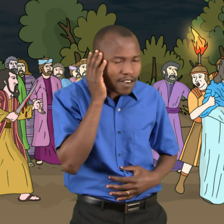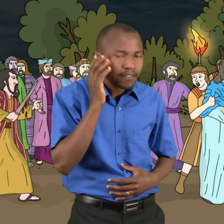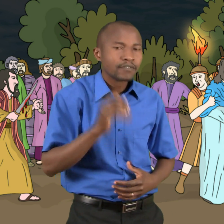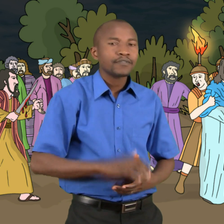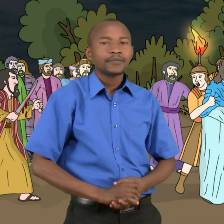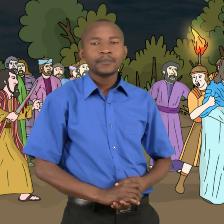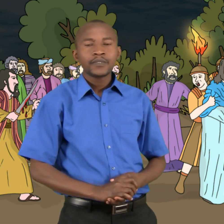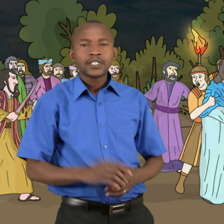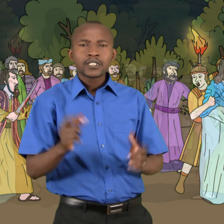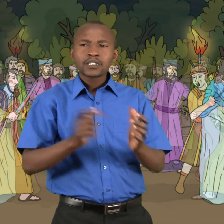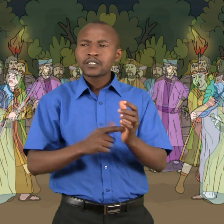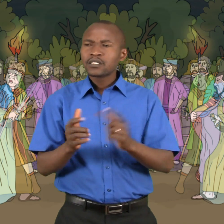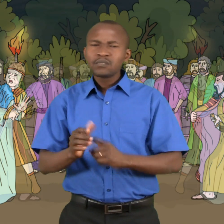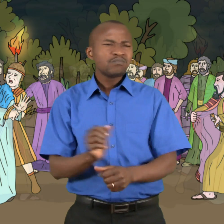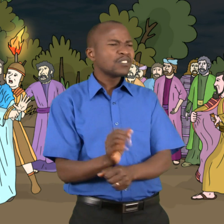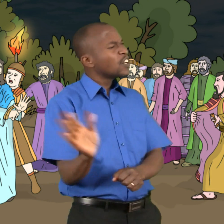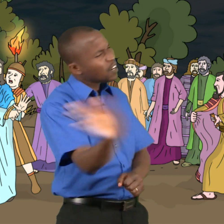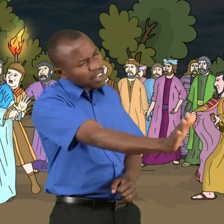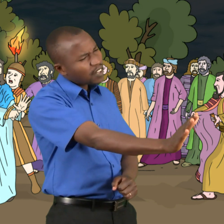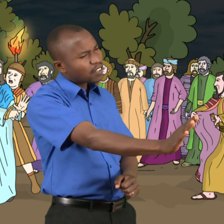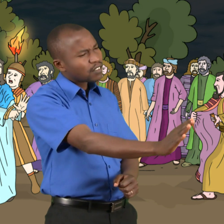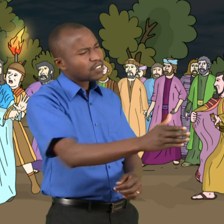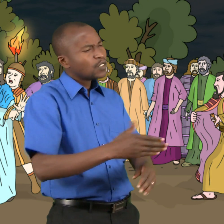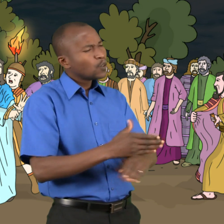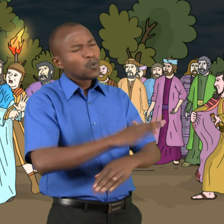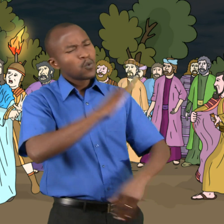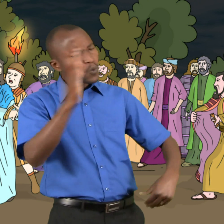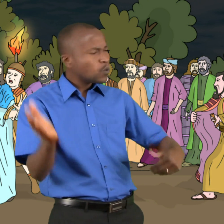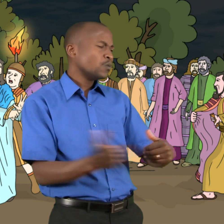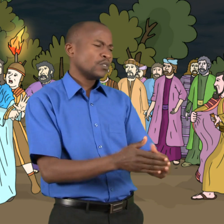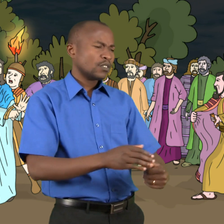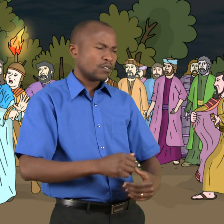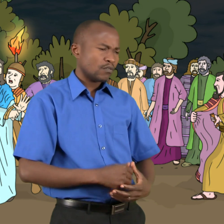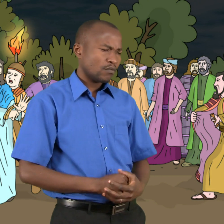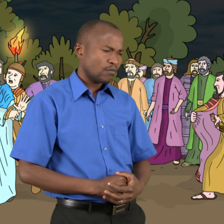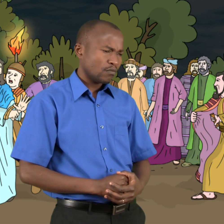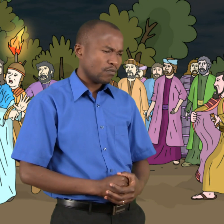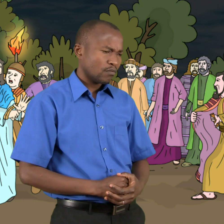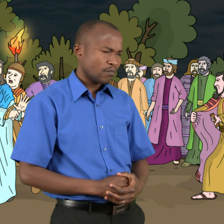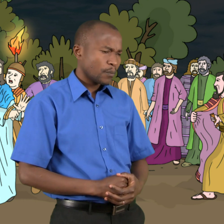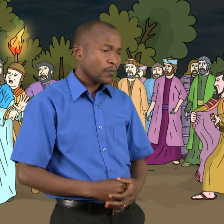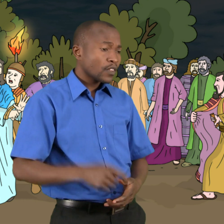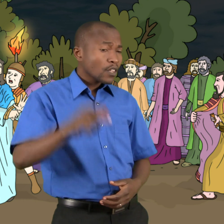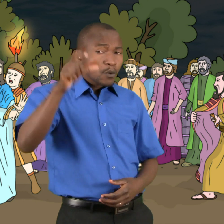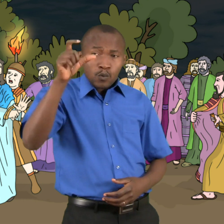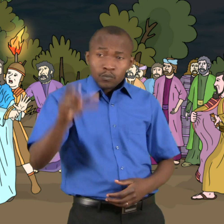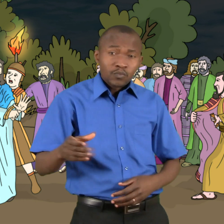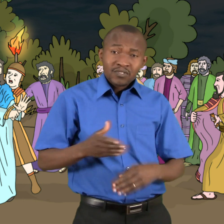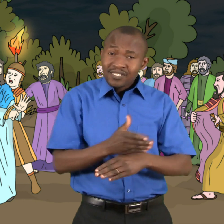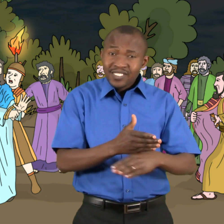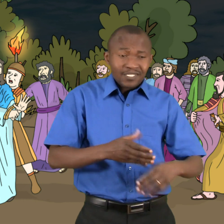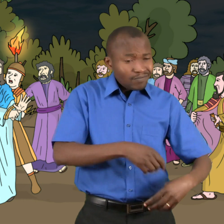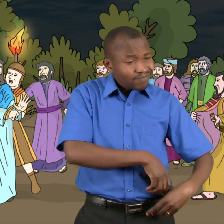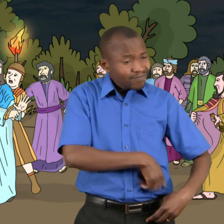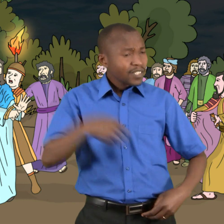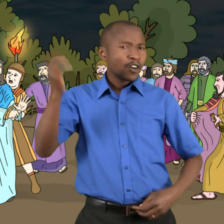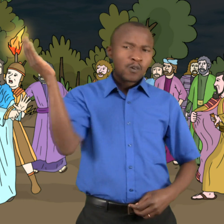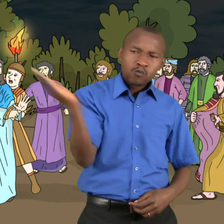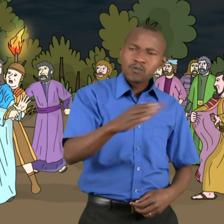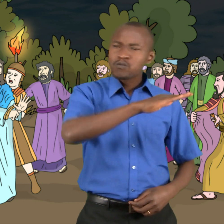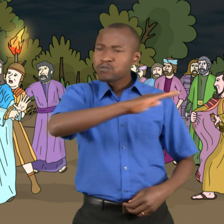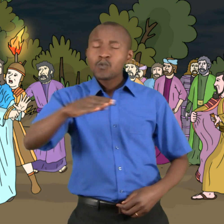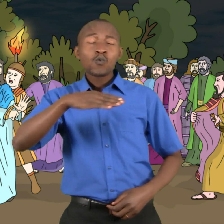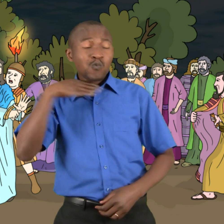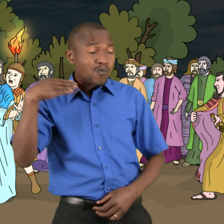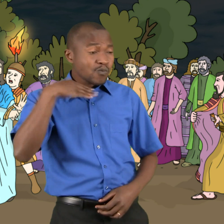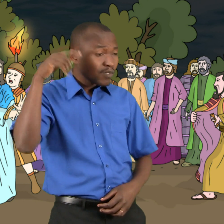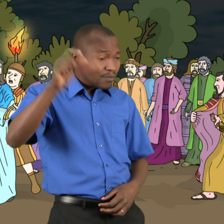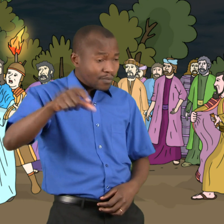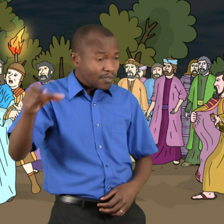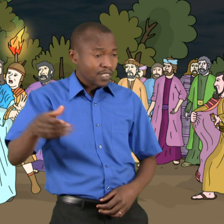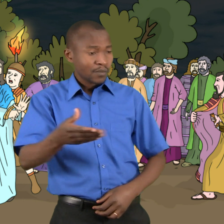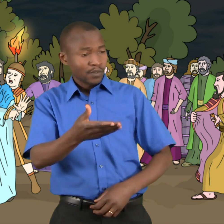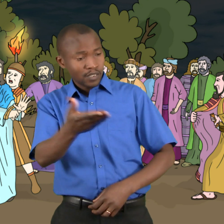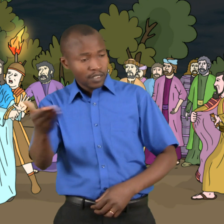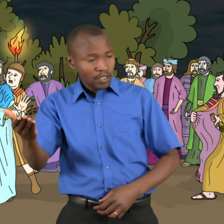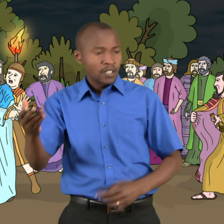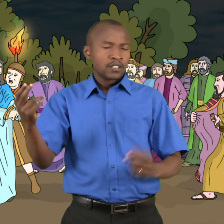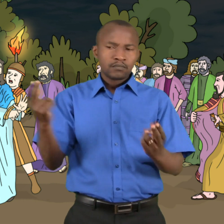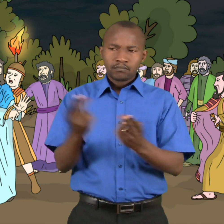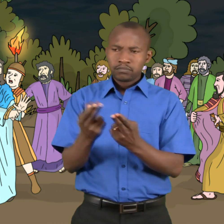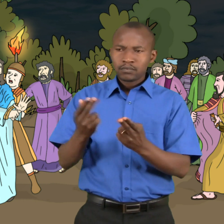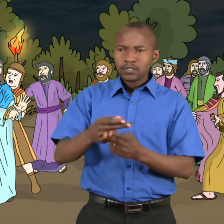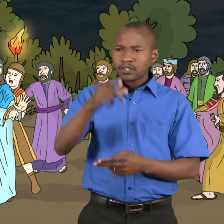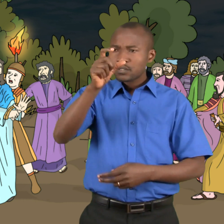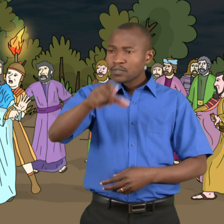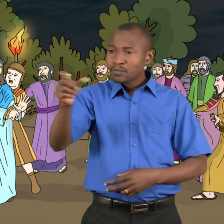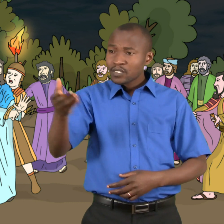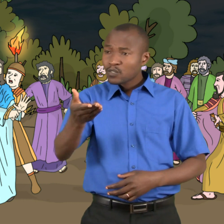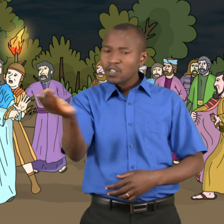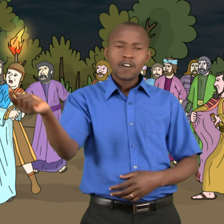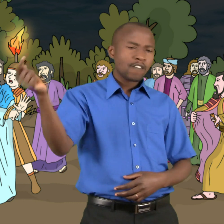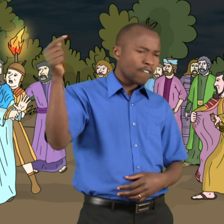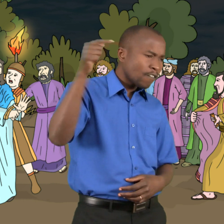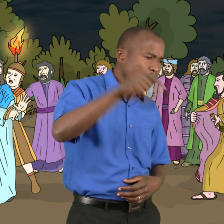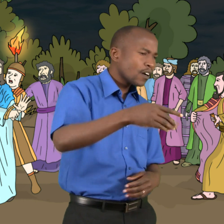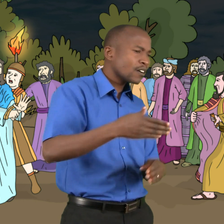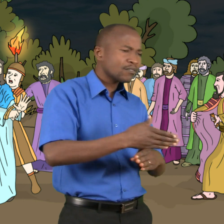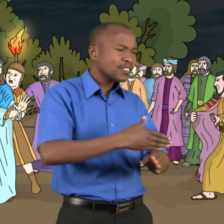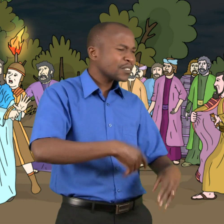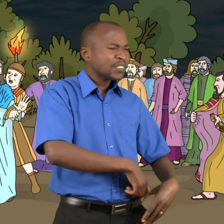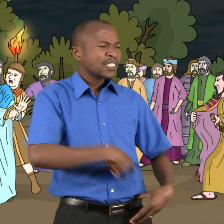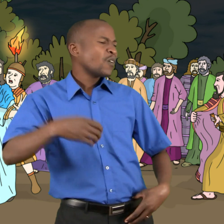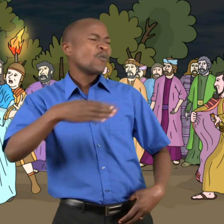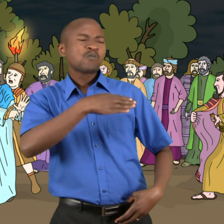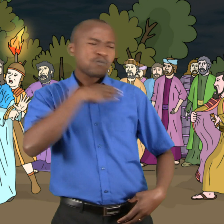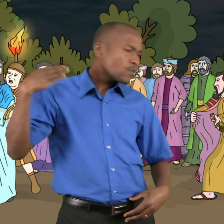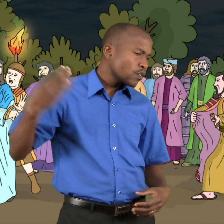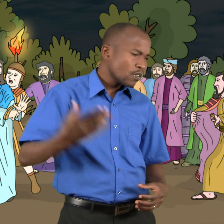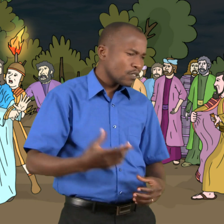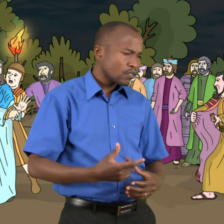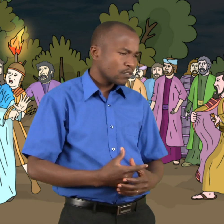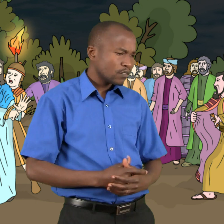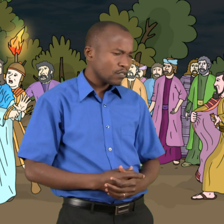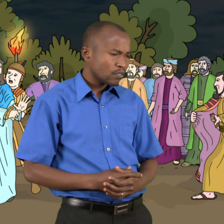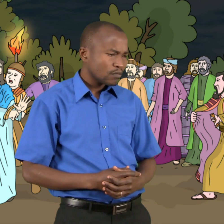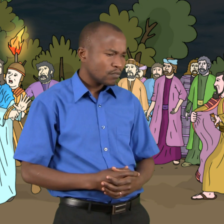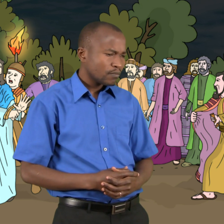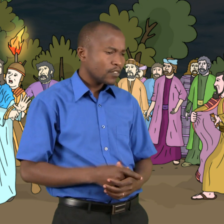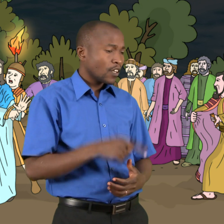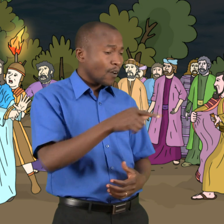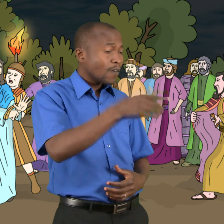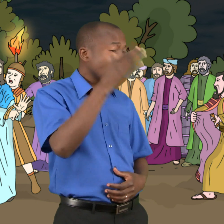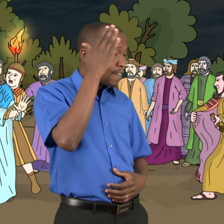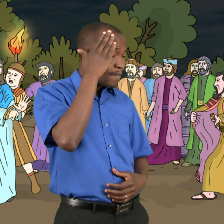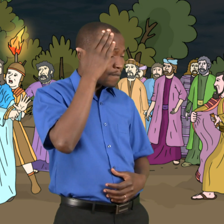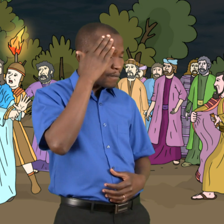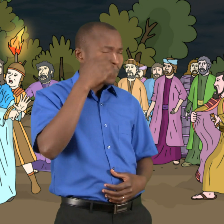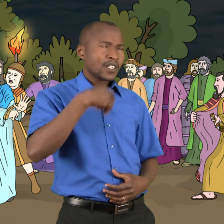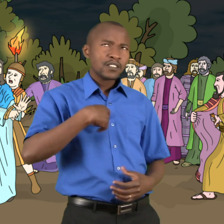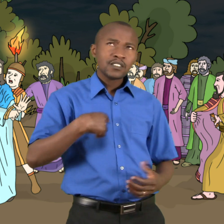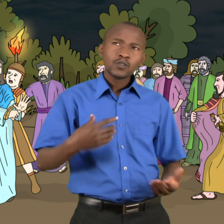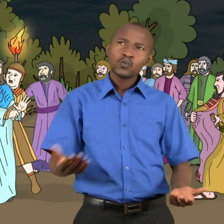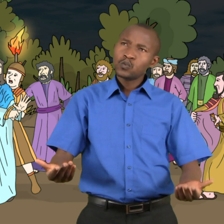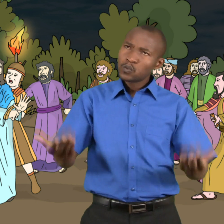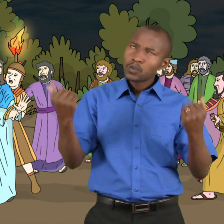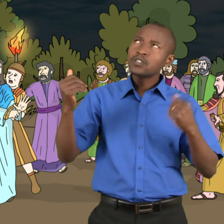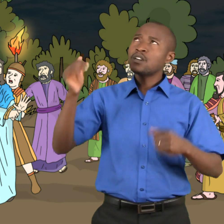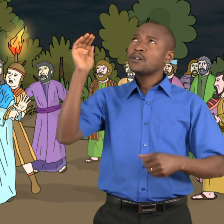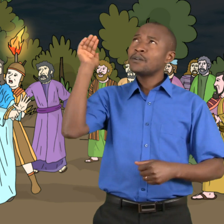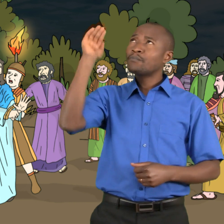“Put your sword back in its place,” Jesus said to him. “For all who draw the sword will die by the sword.